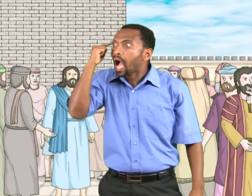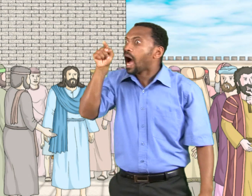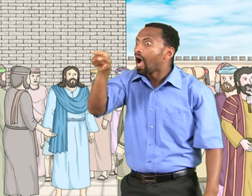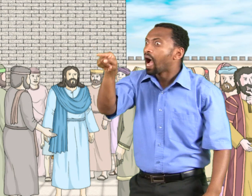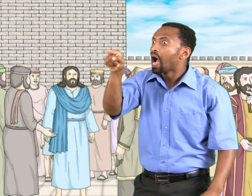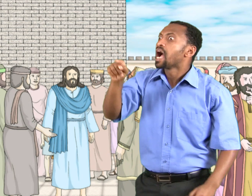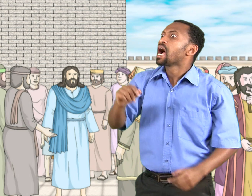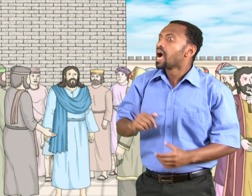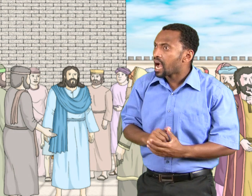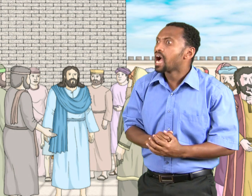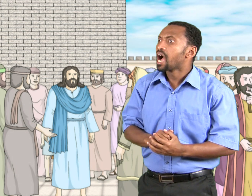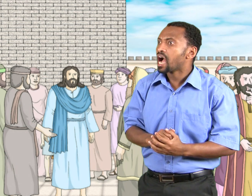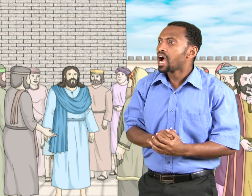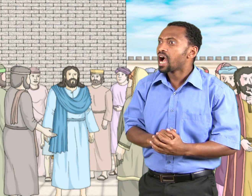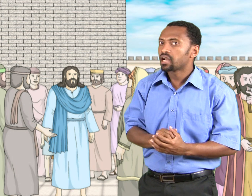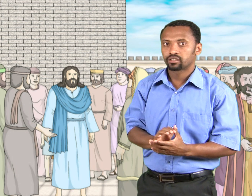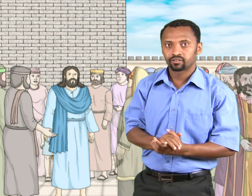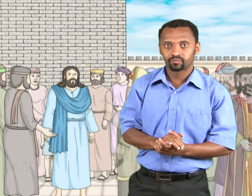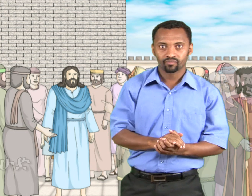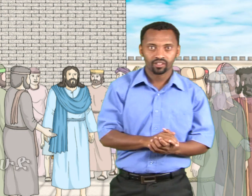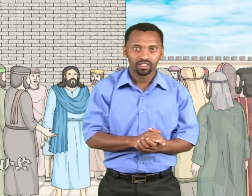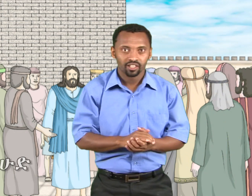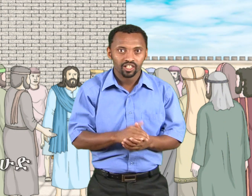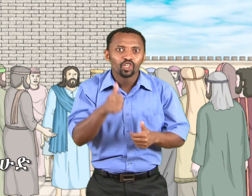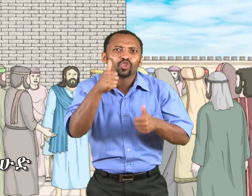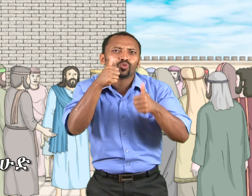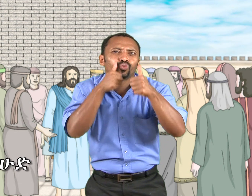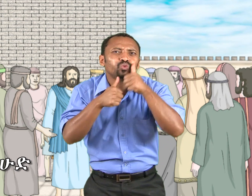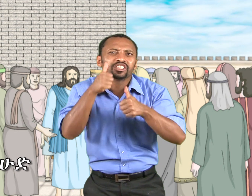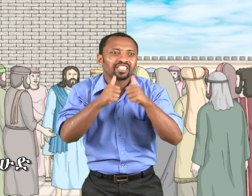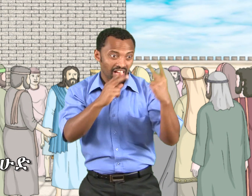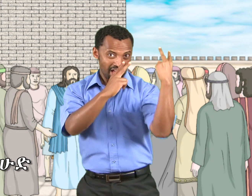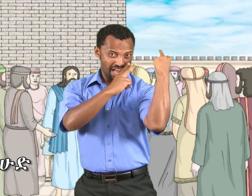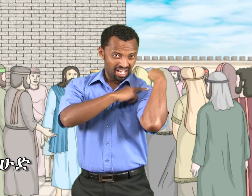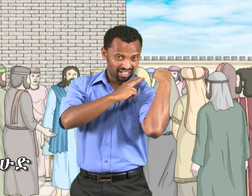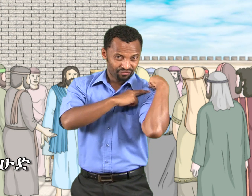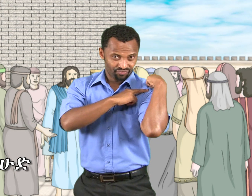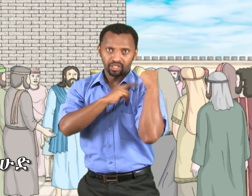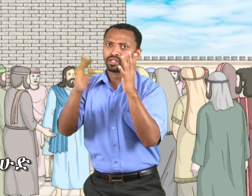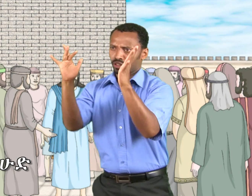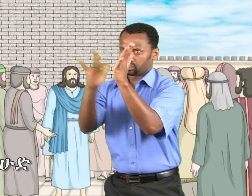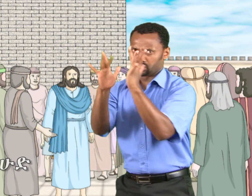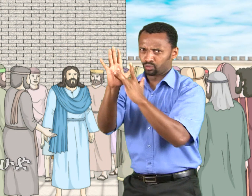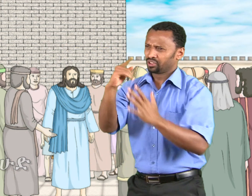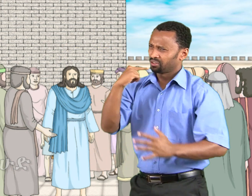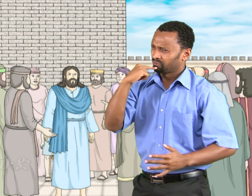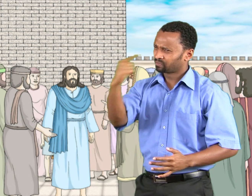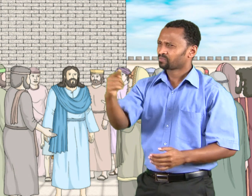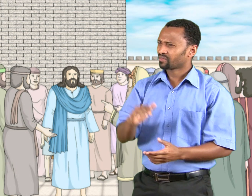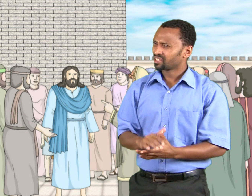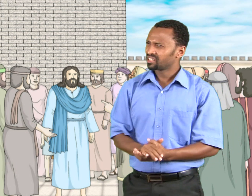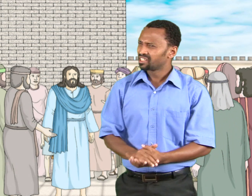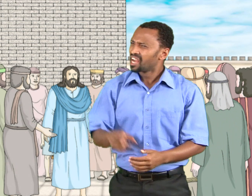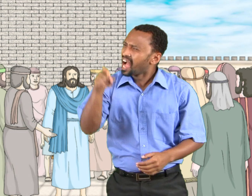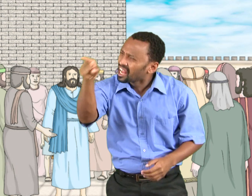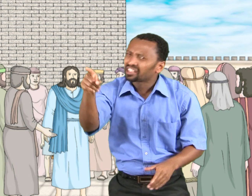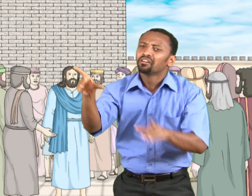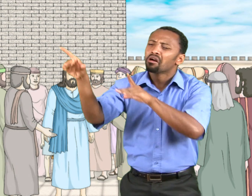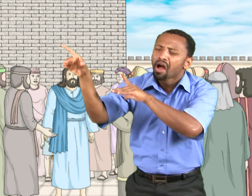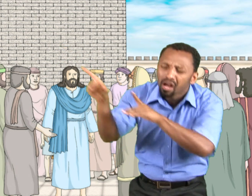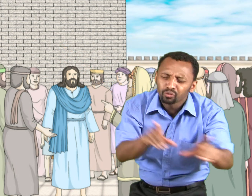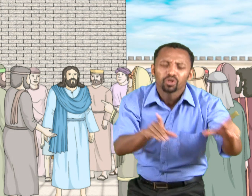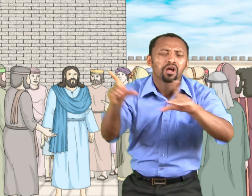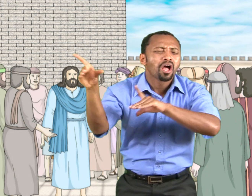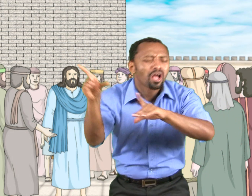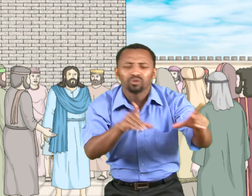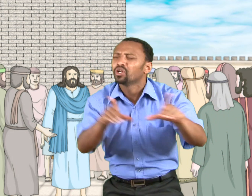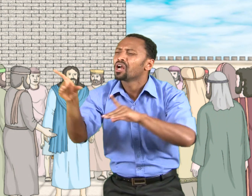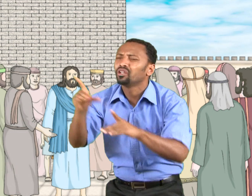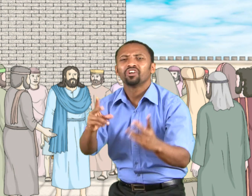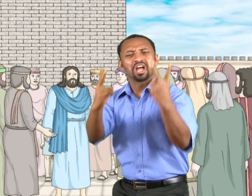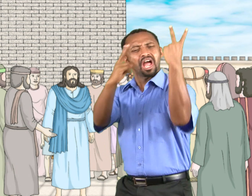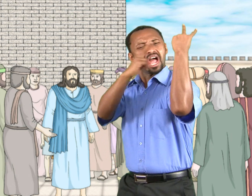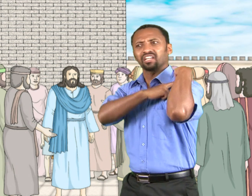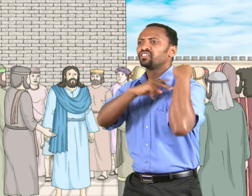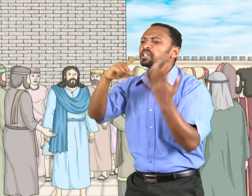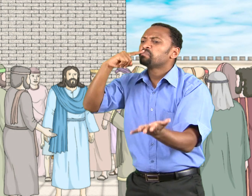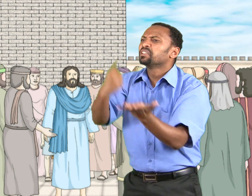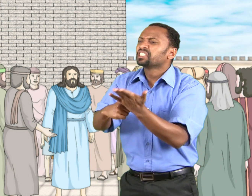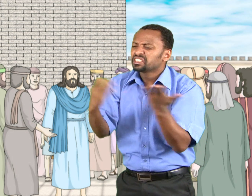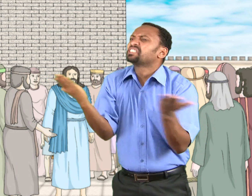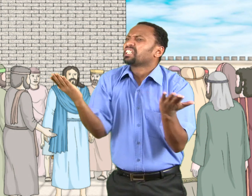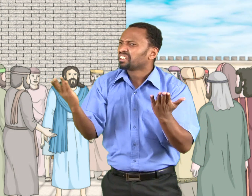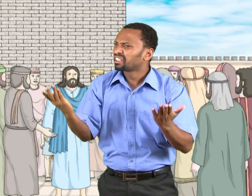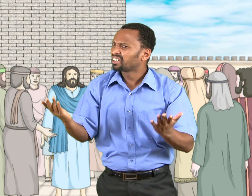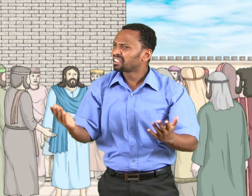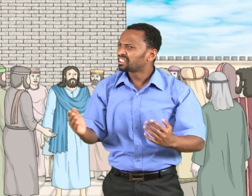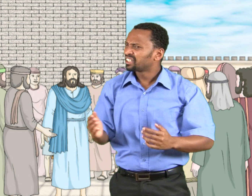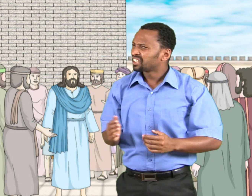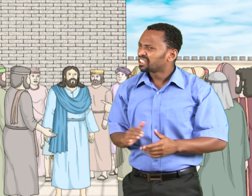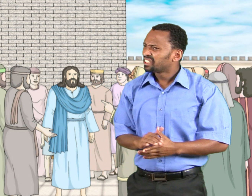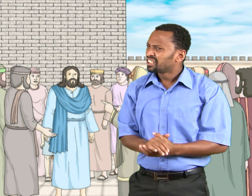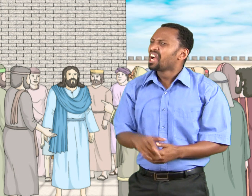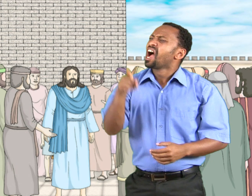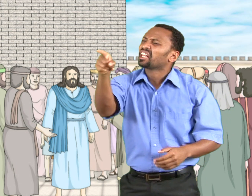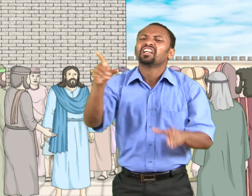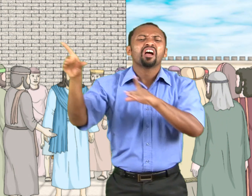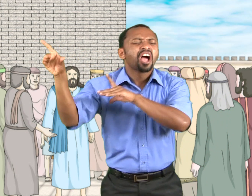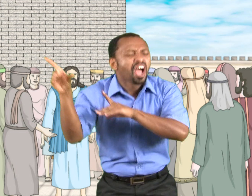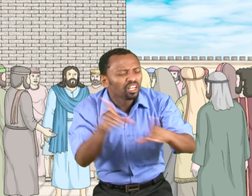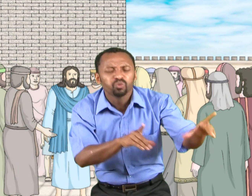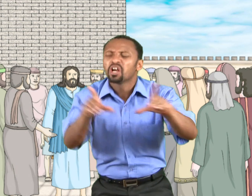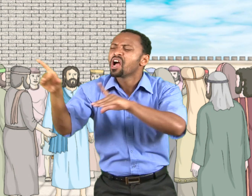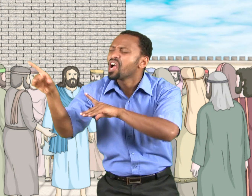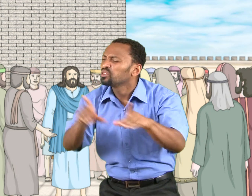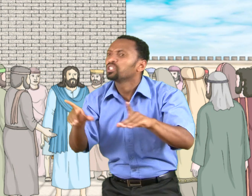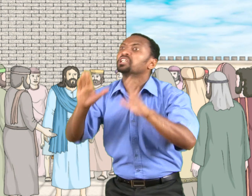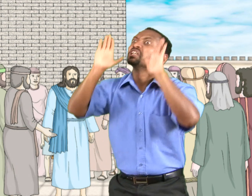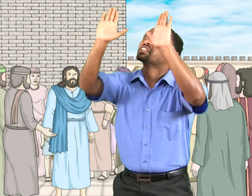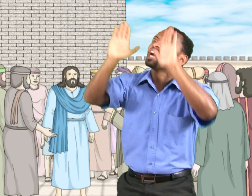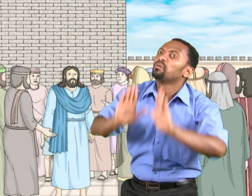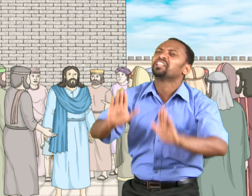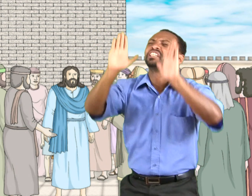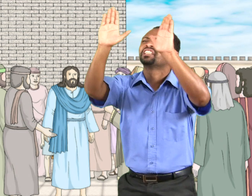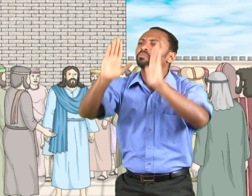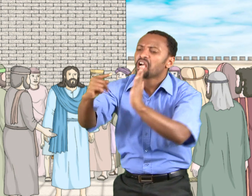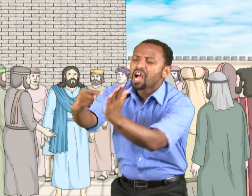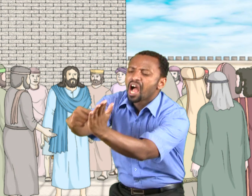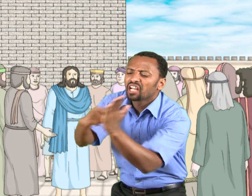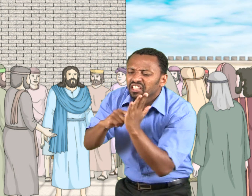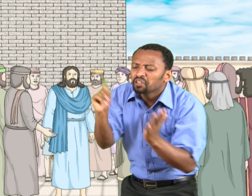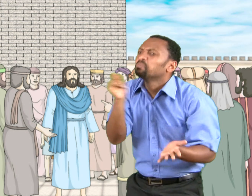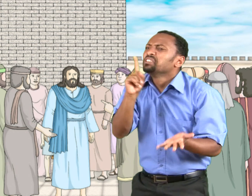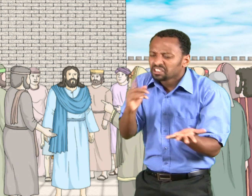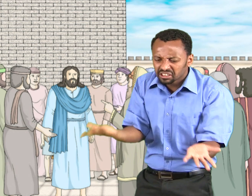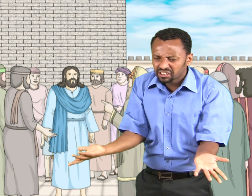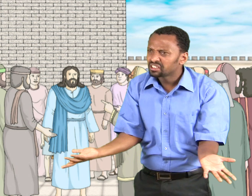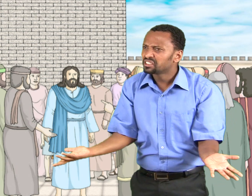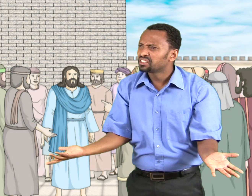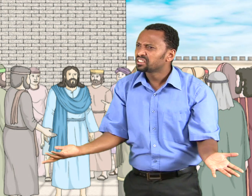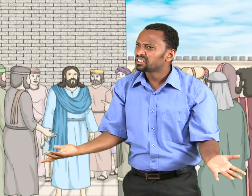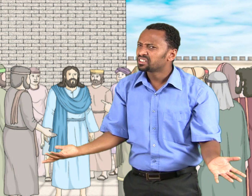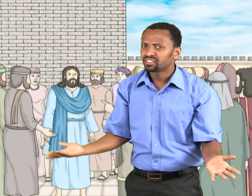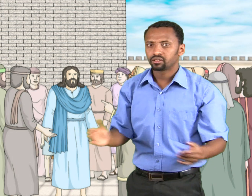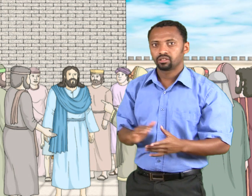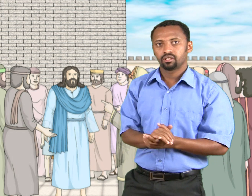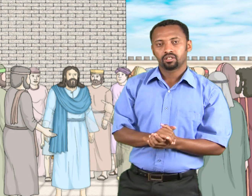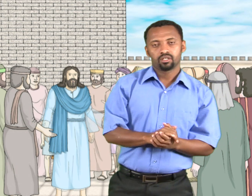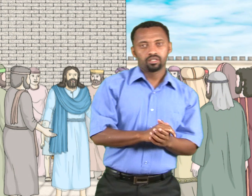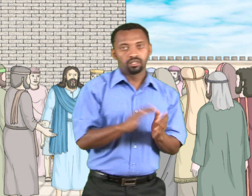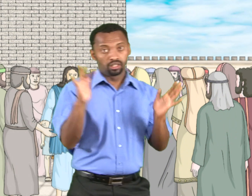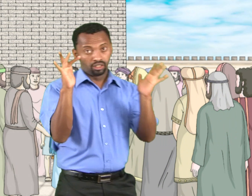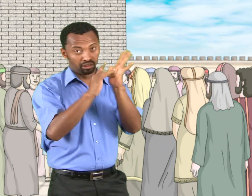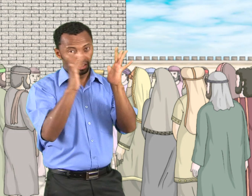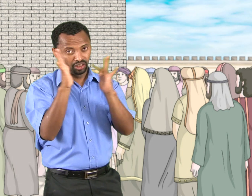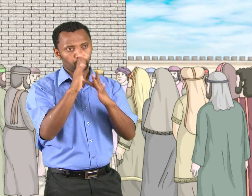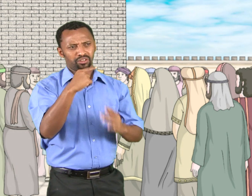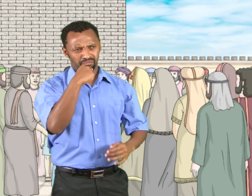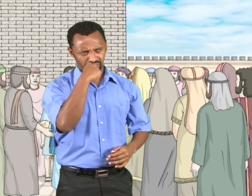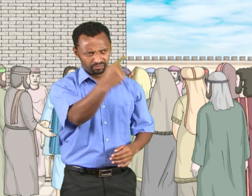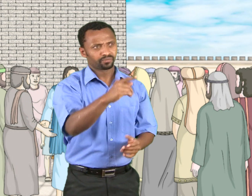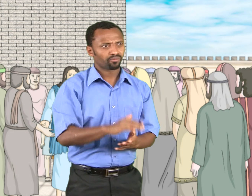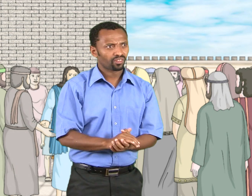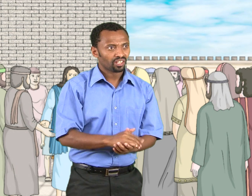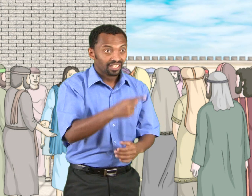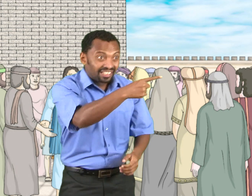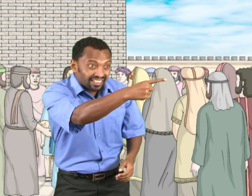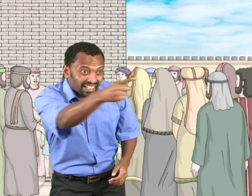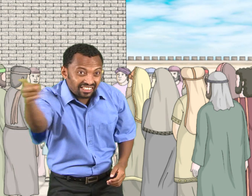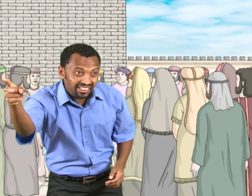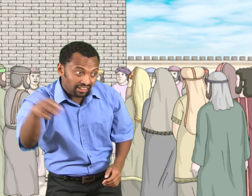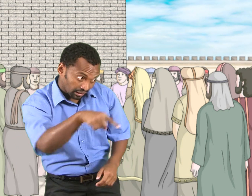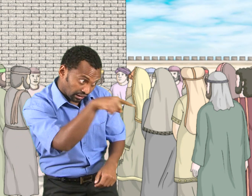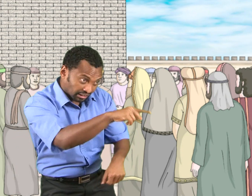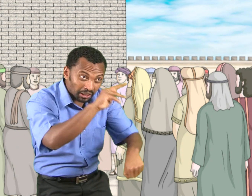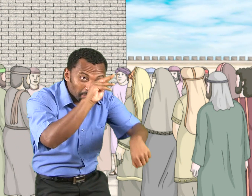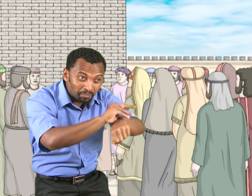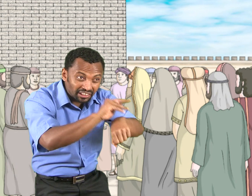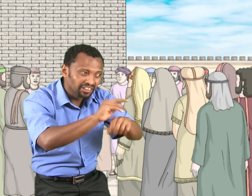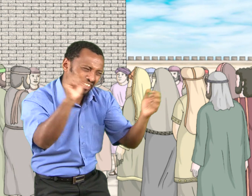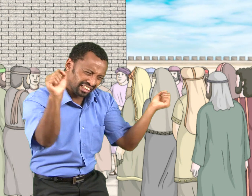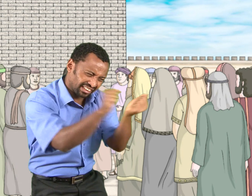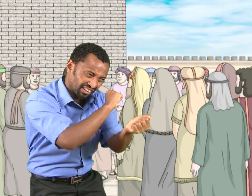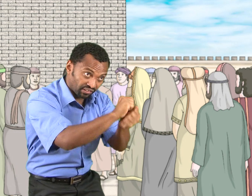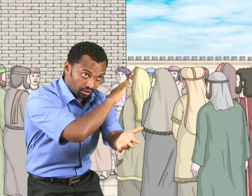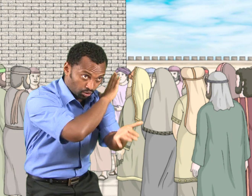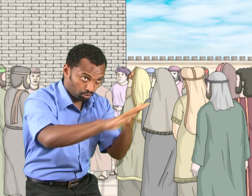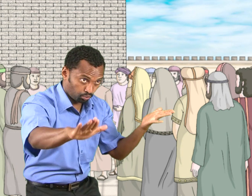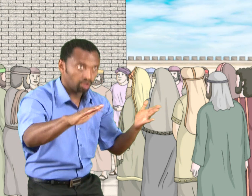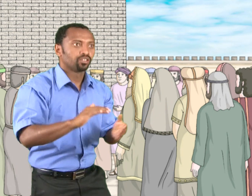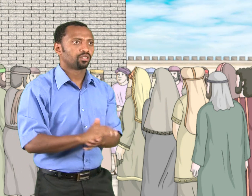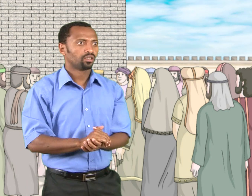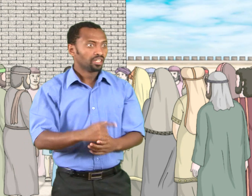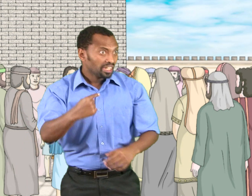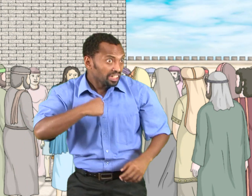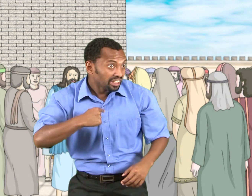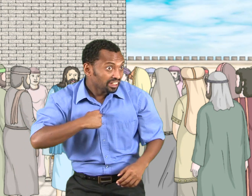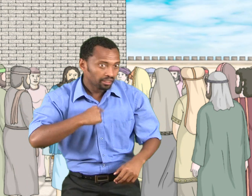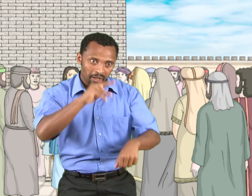On account of this, the Jews demanded, “What sign can You show us to prove Your authority to do these things?”